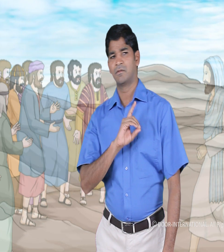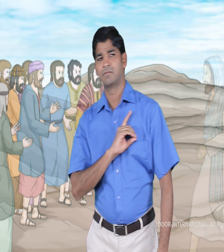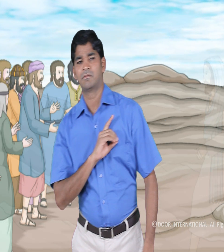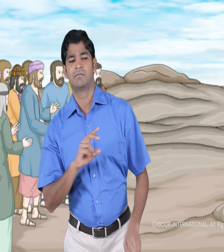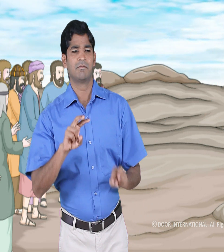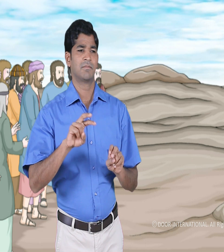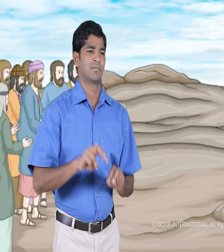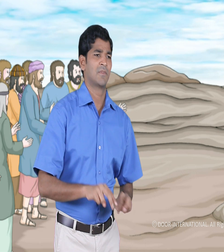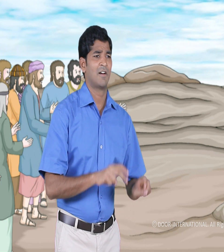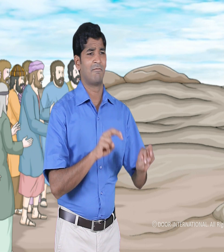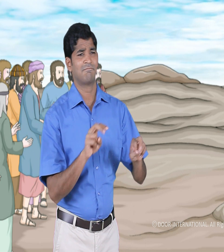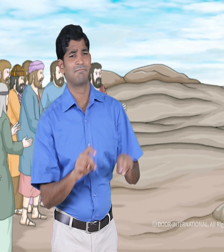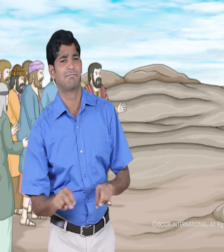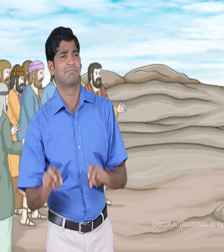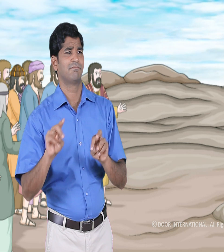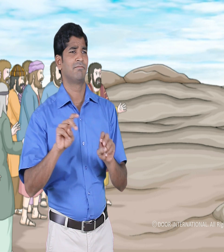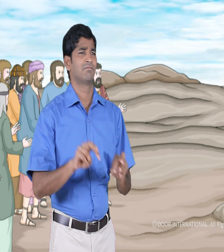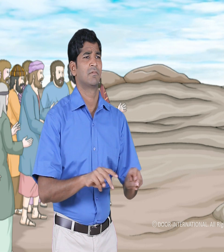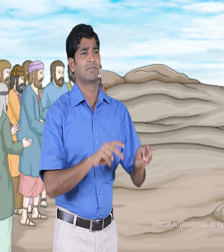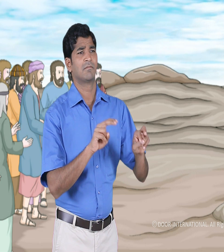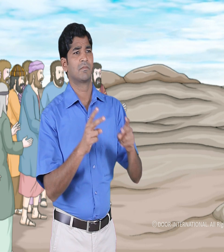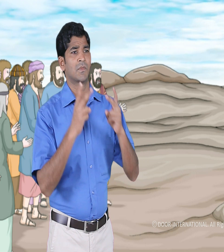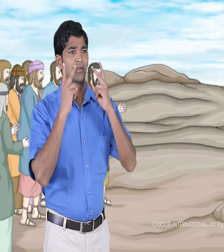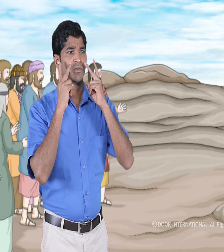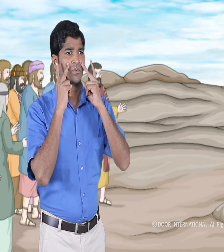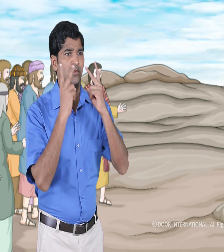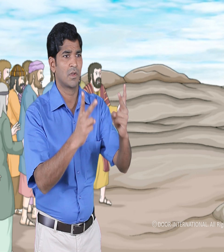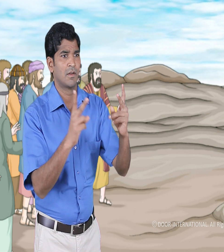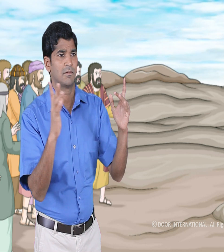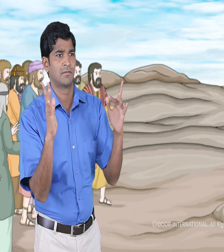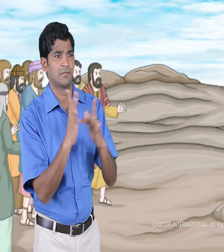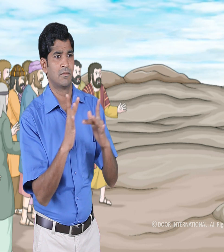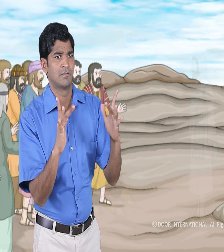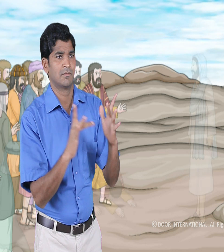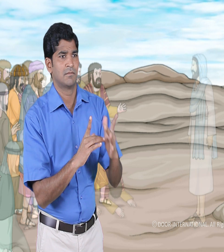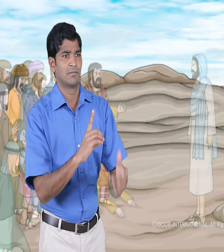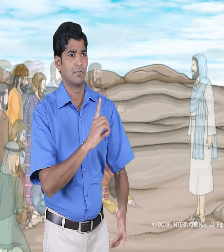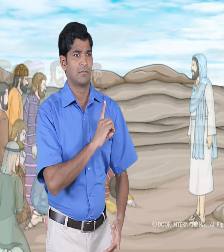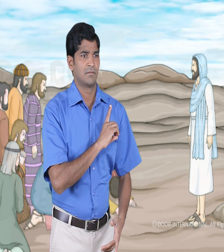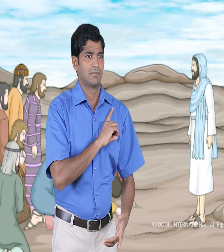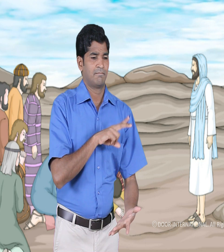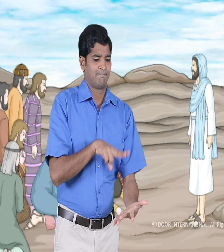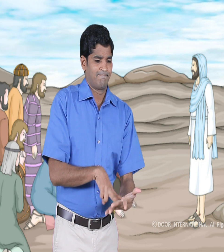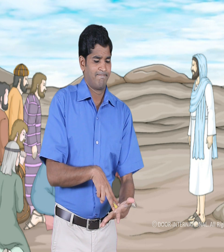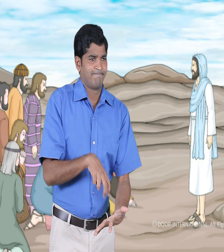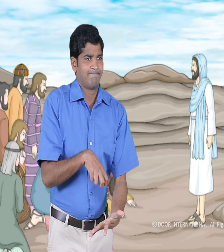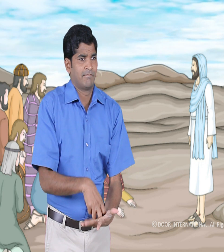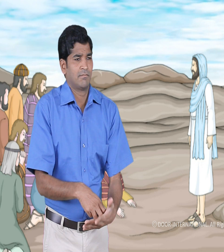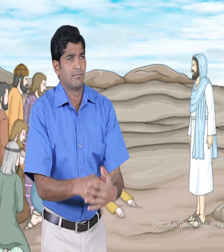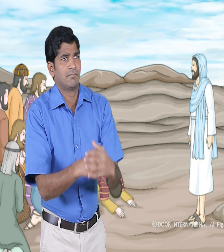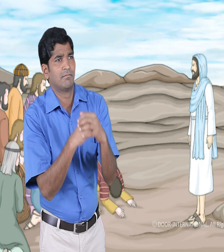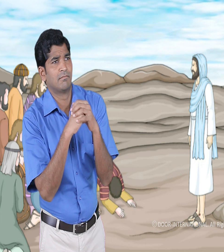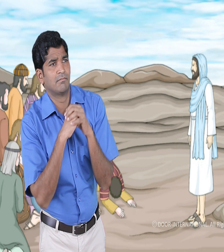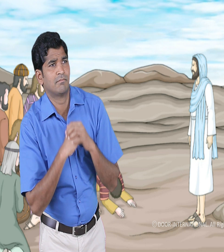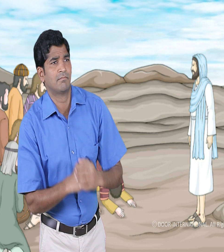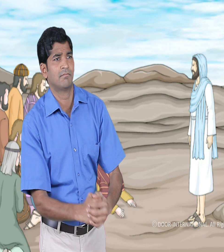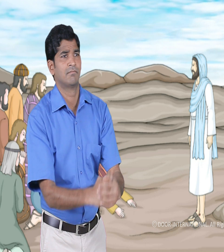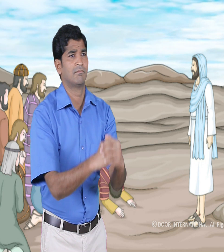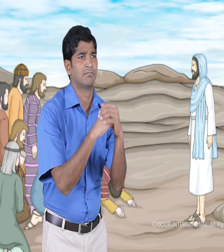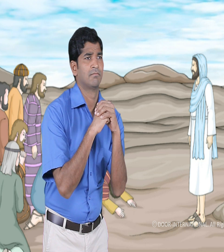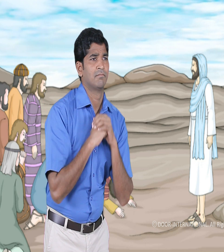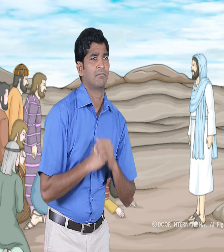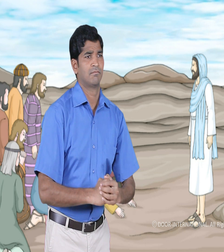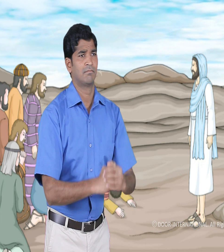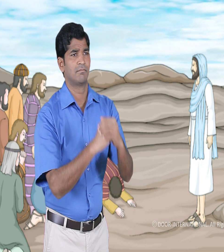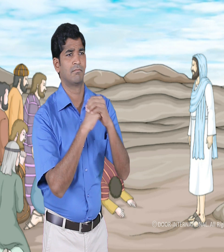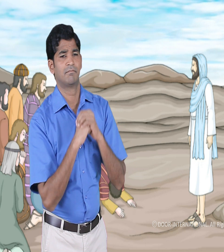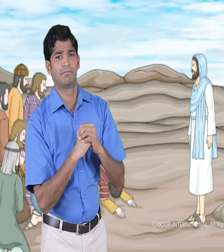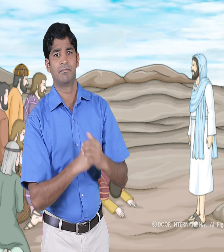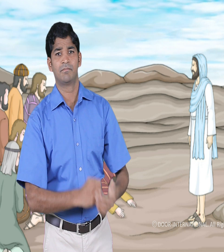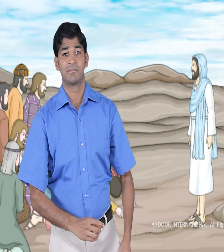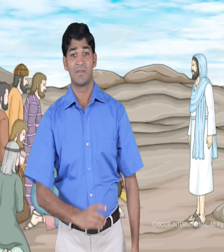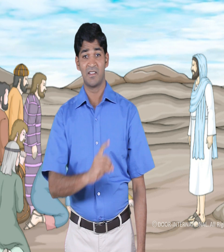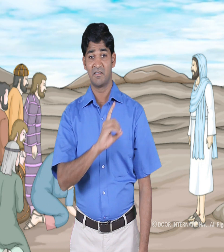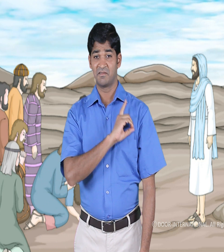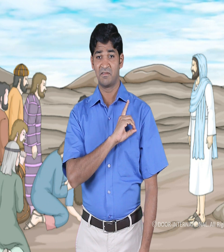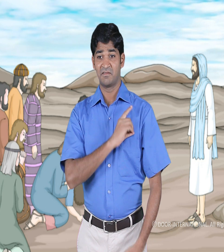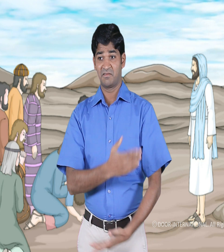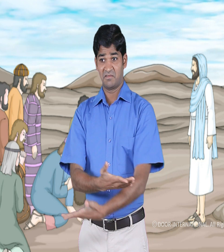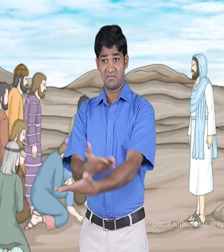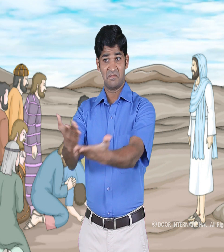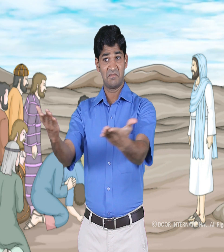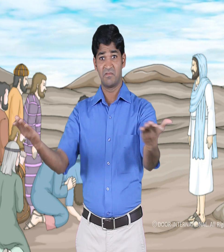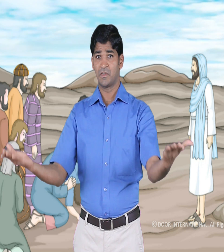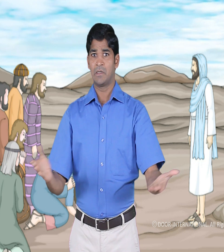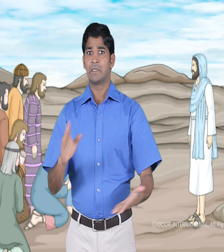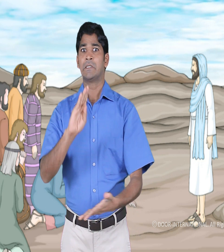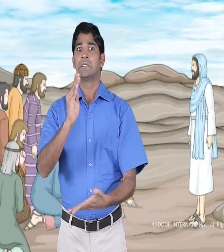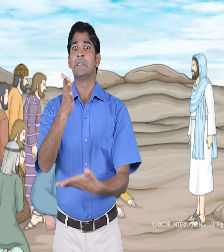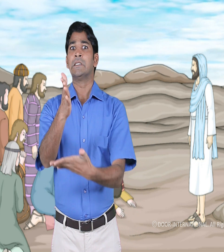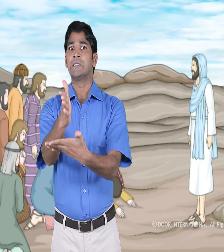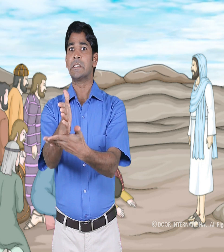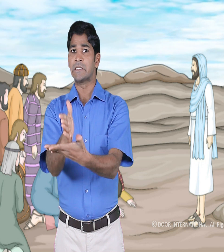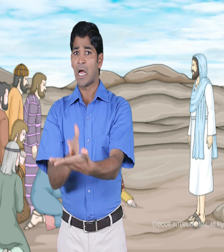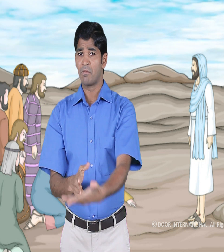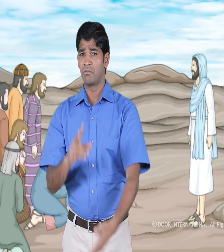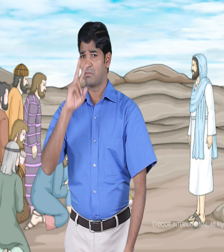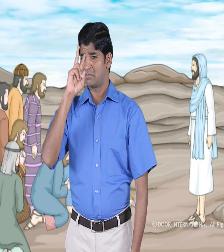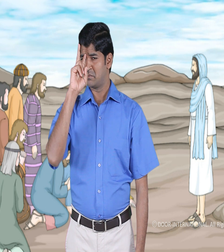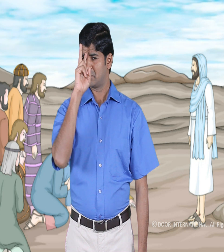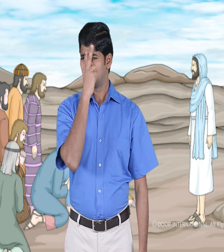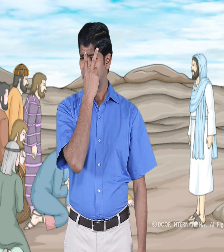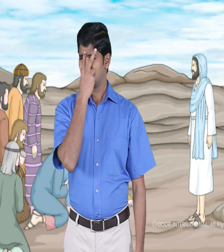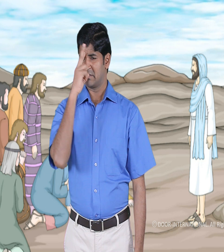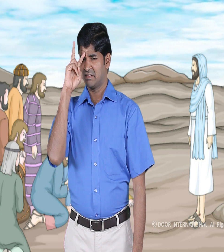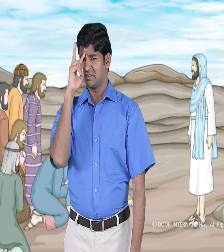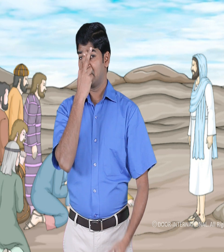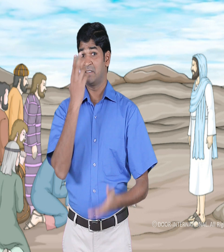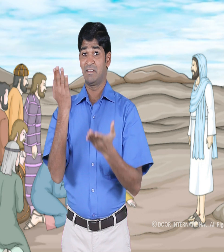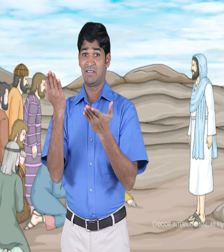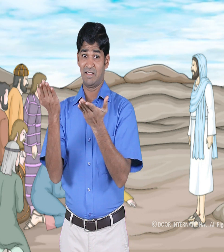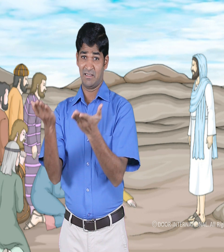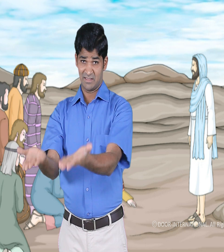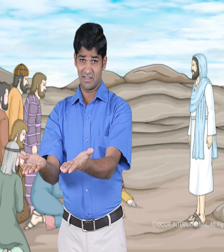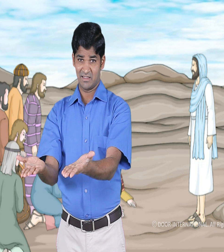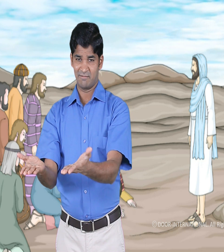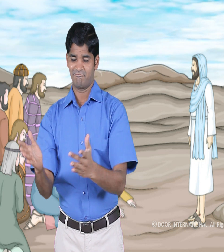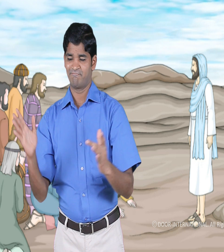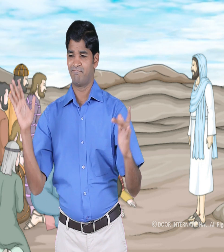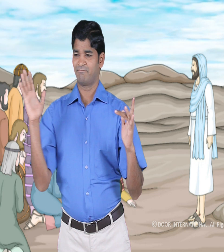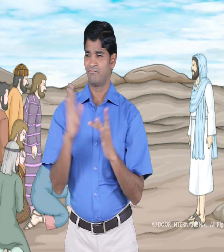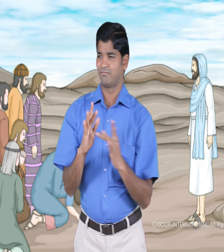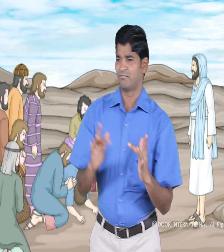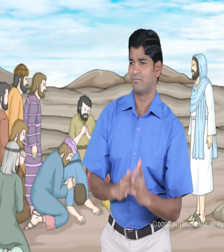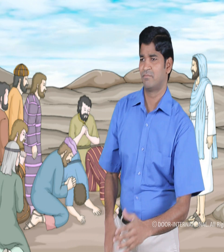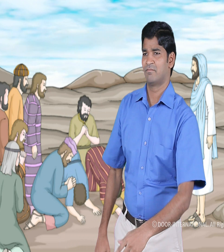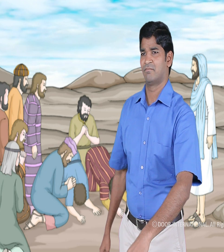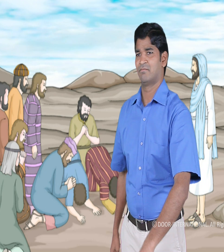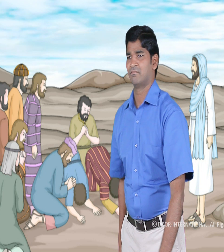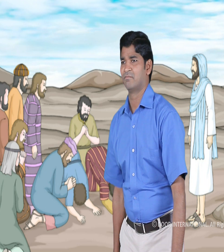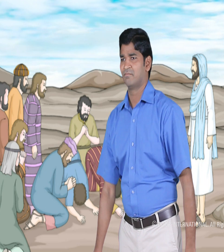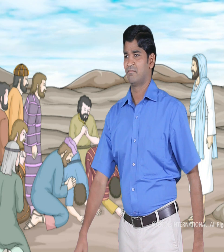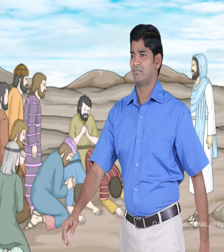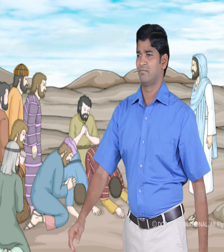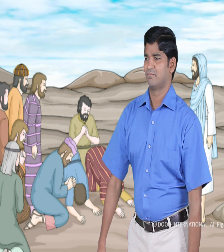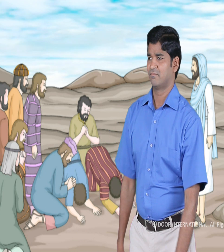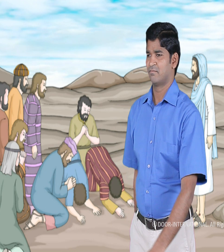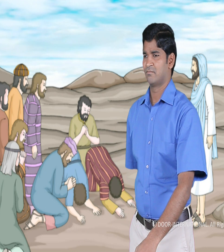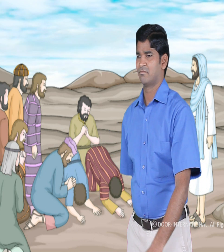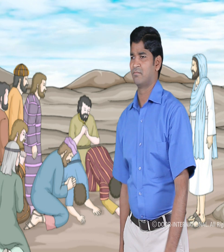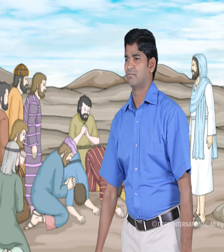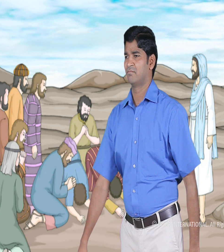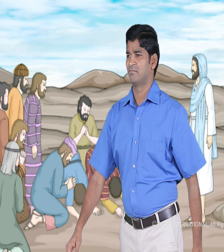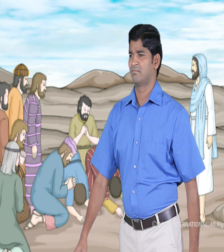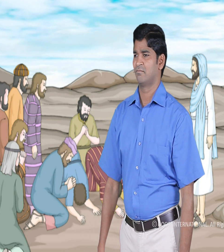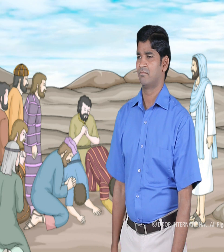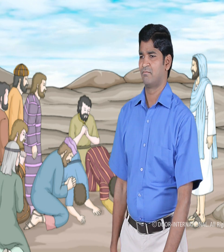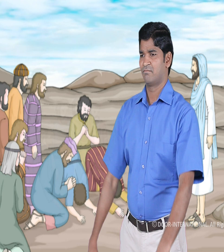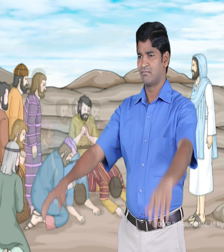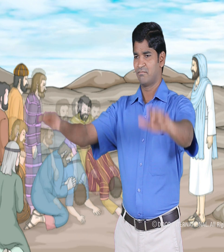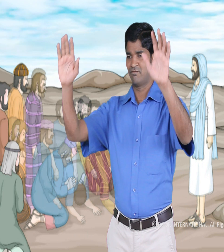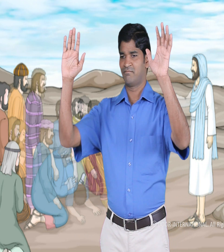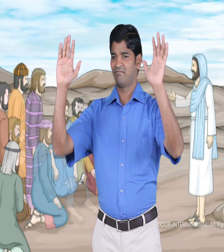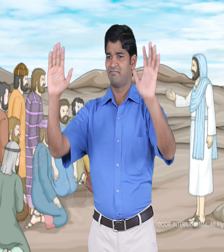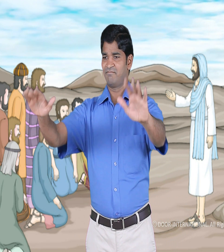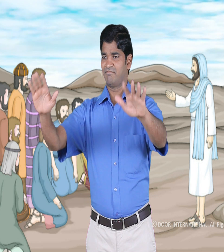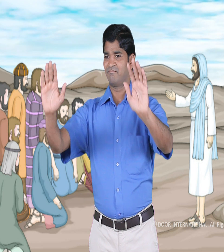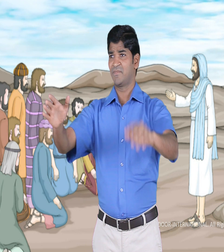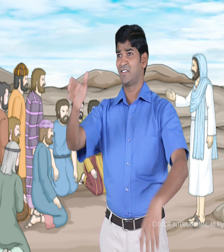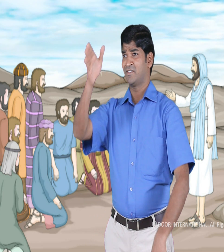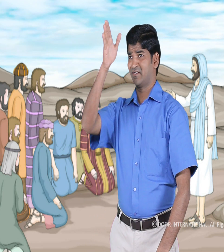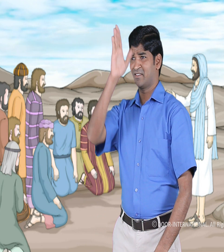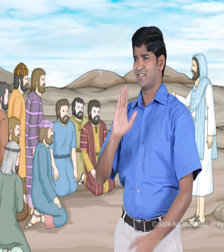When they saw Him, they worshiped Him, but some doubted.